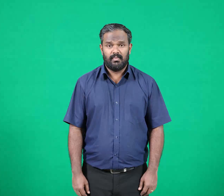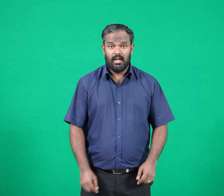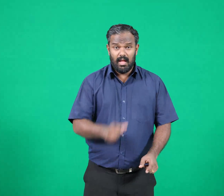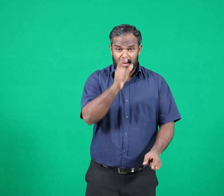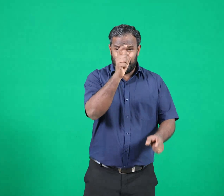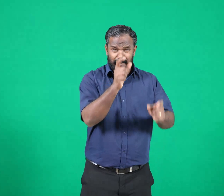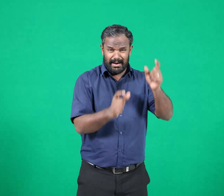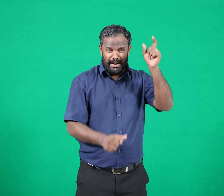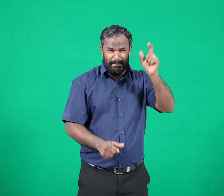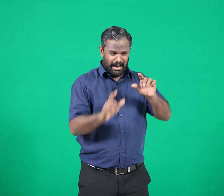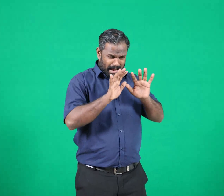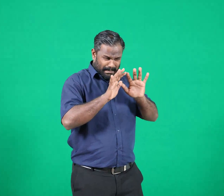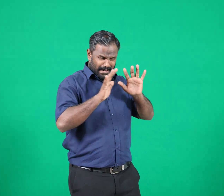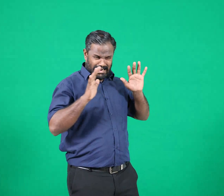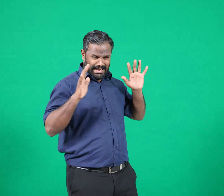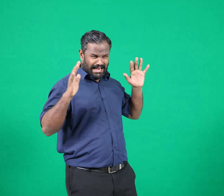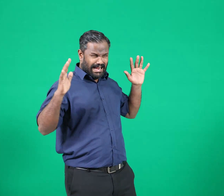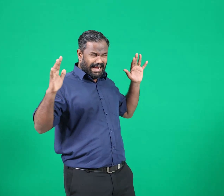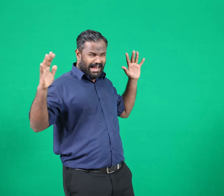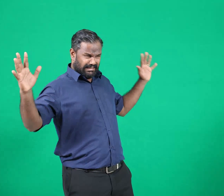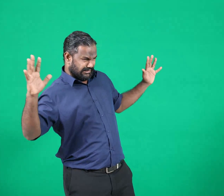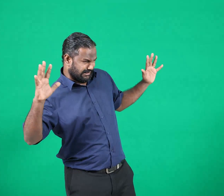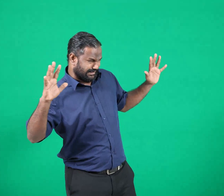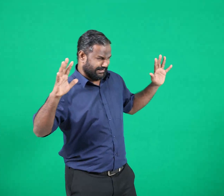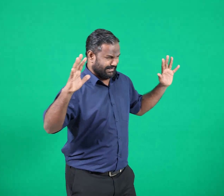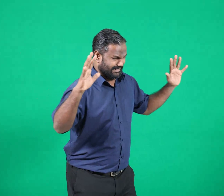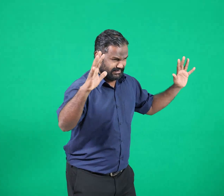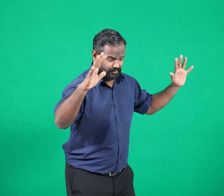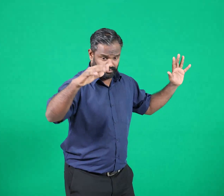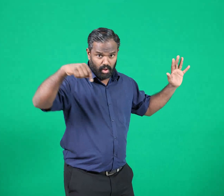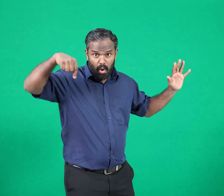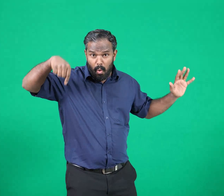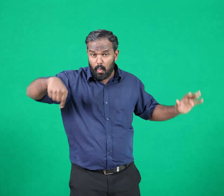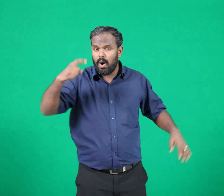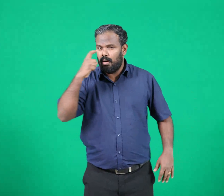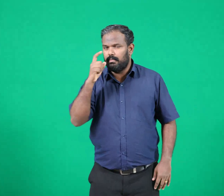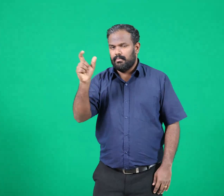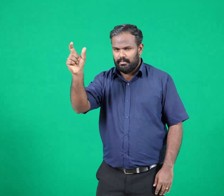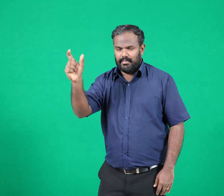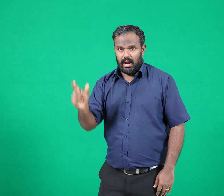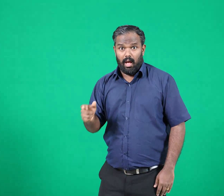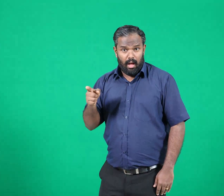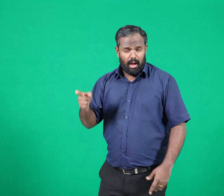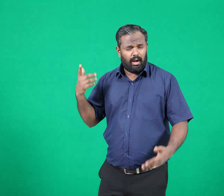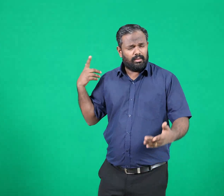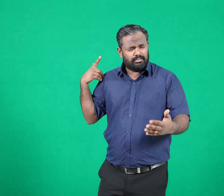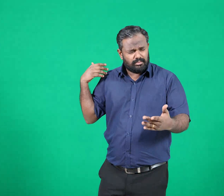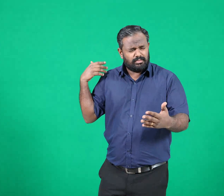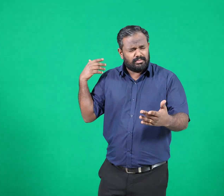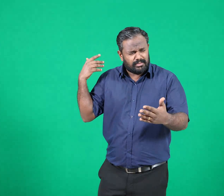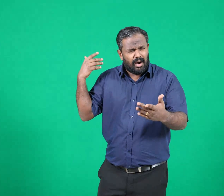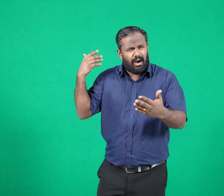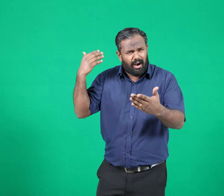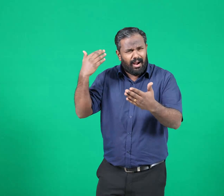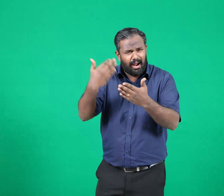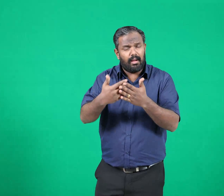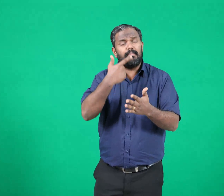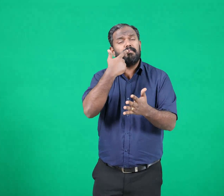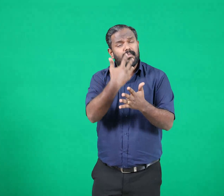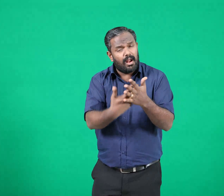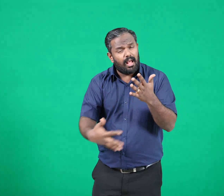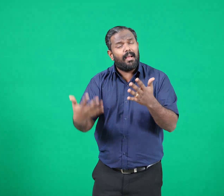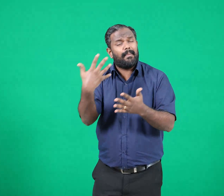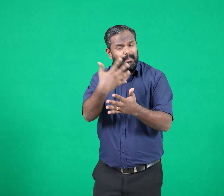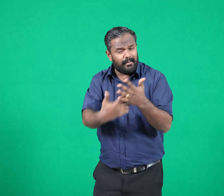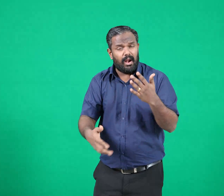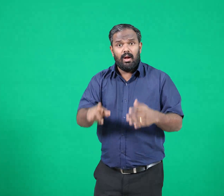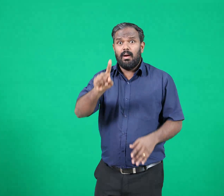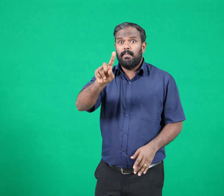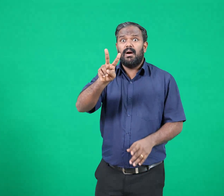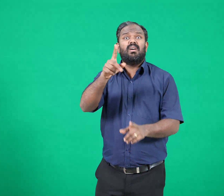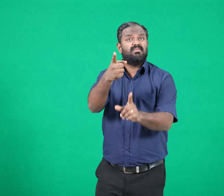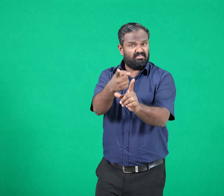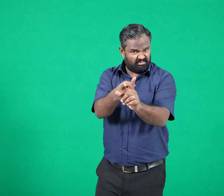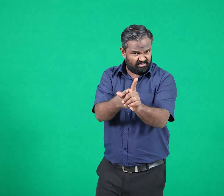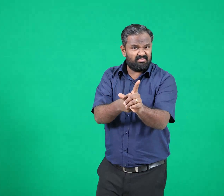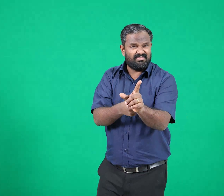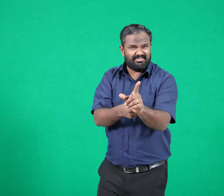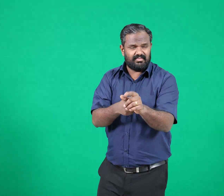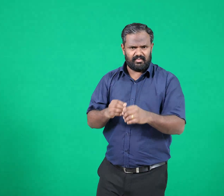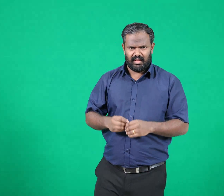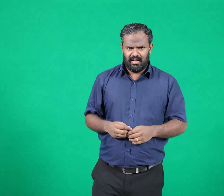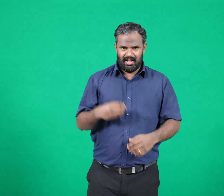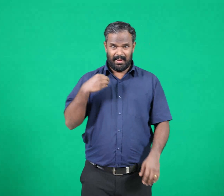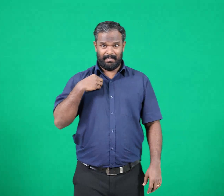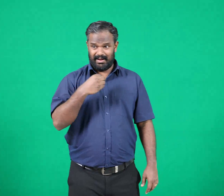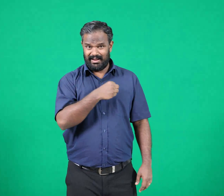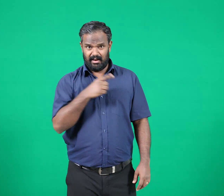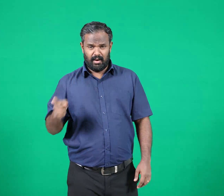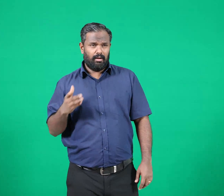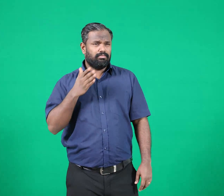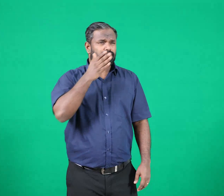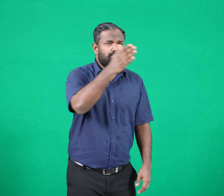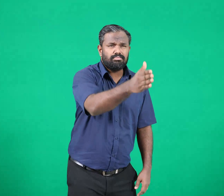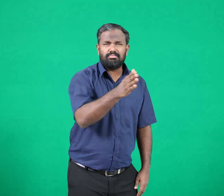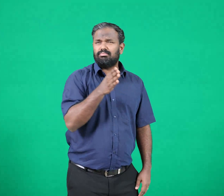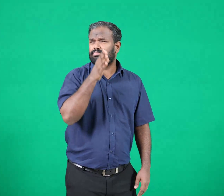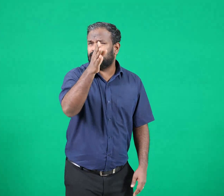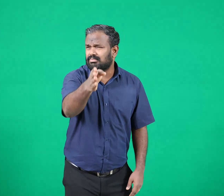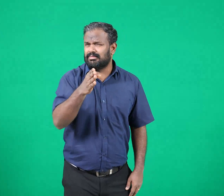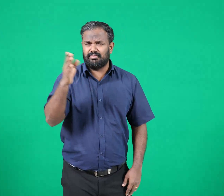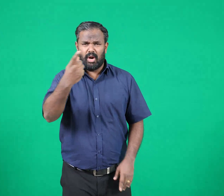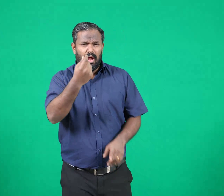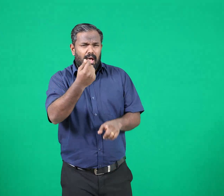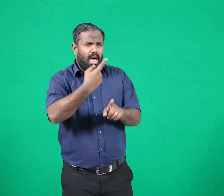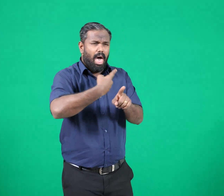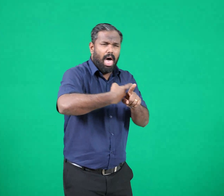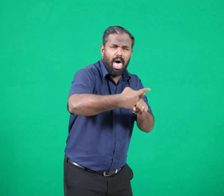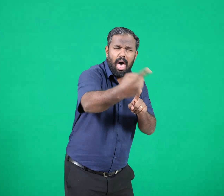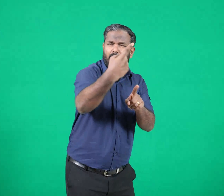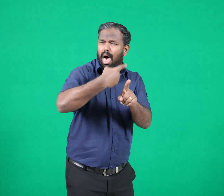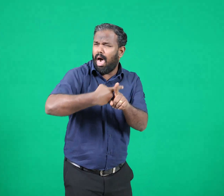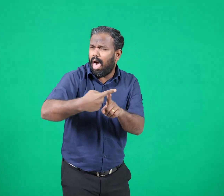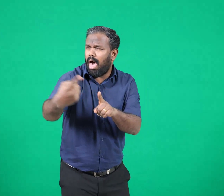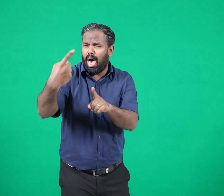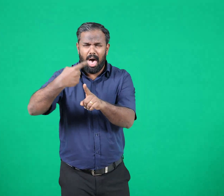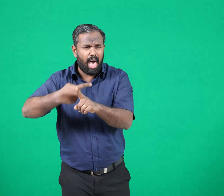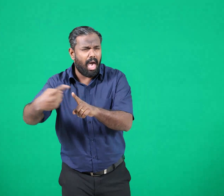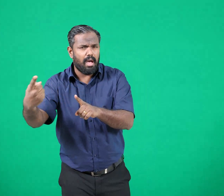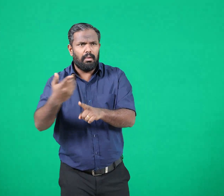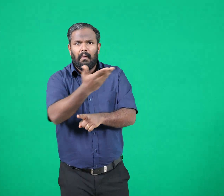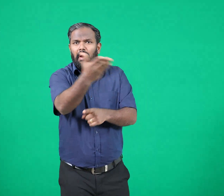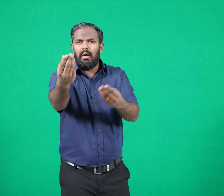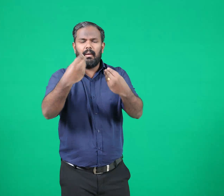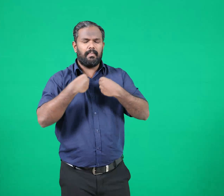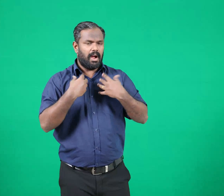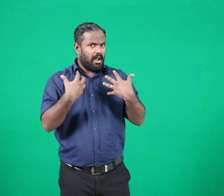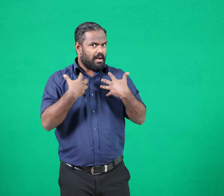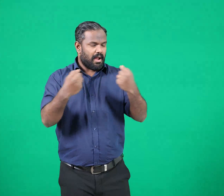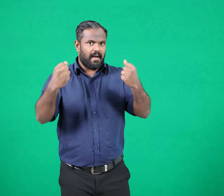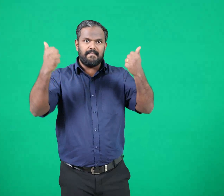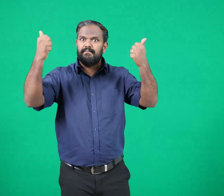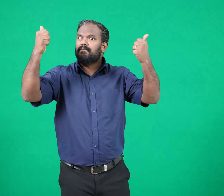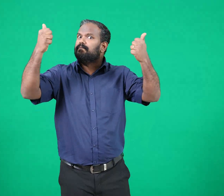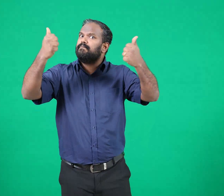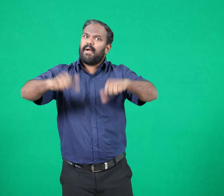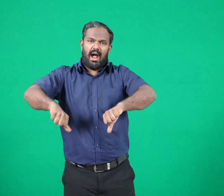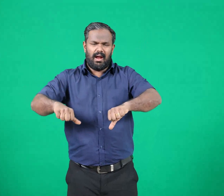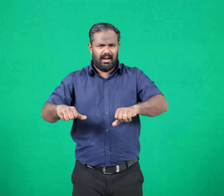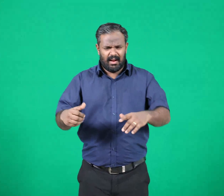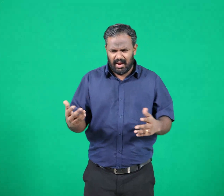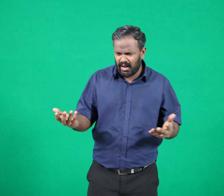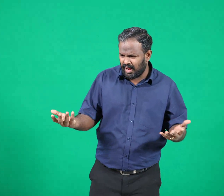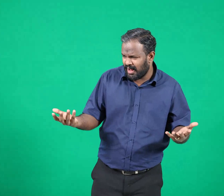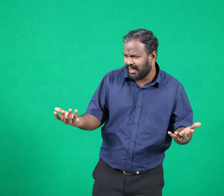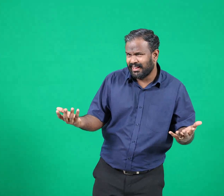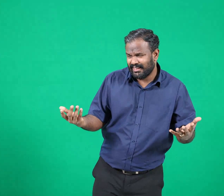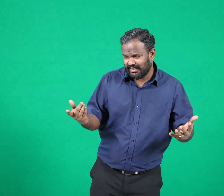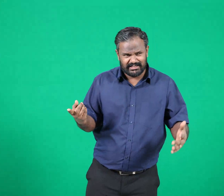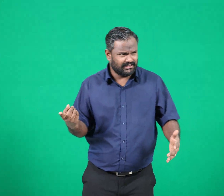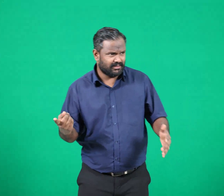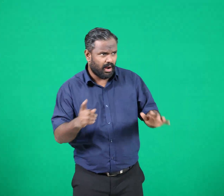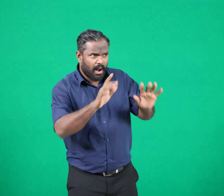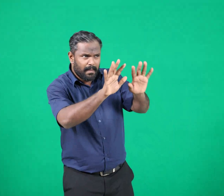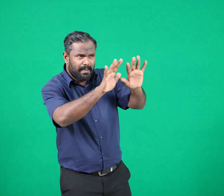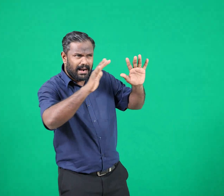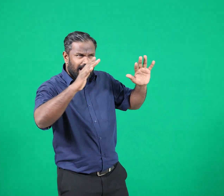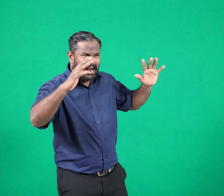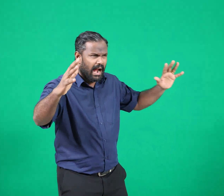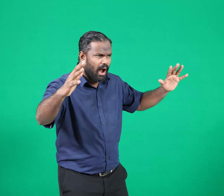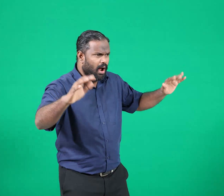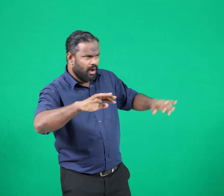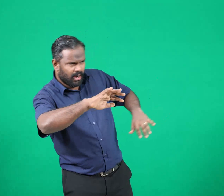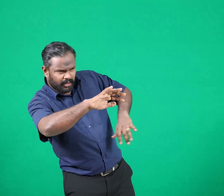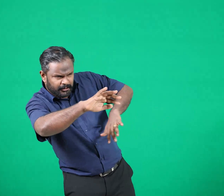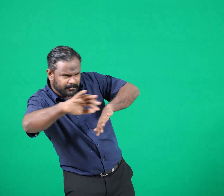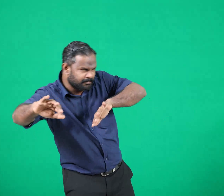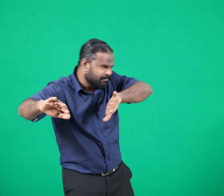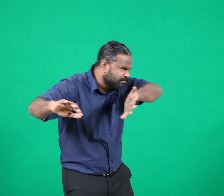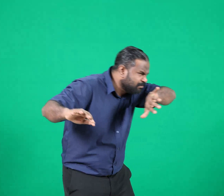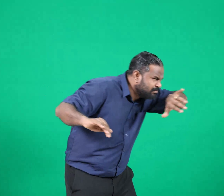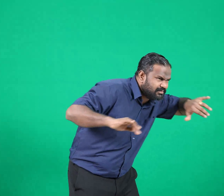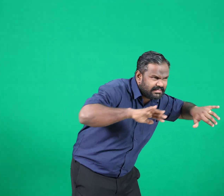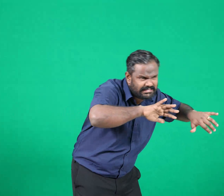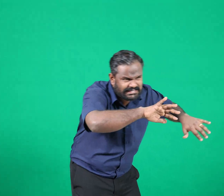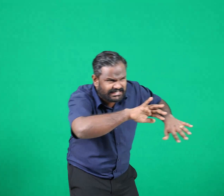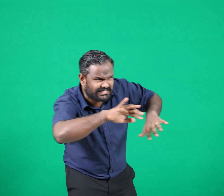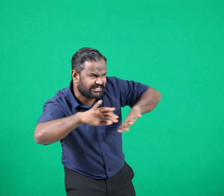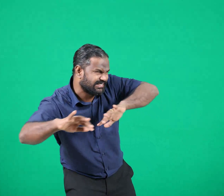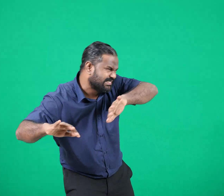including a woman who had suffered from bleeding for twelve years. She had spent all her money on physicians, but no one was able to heal her.